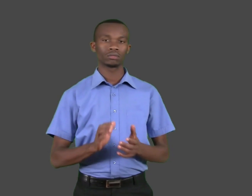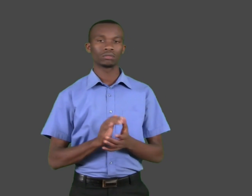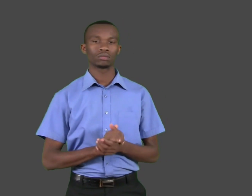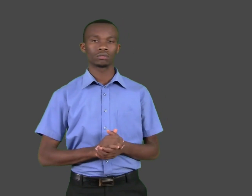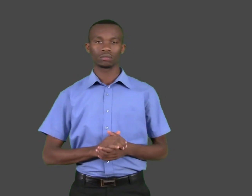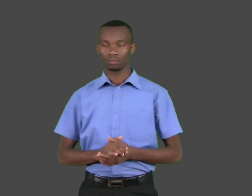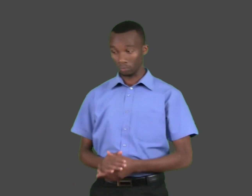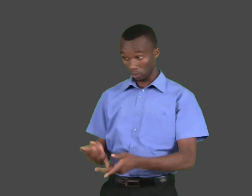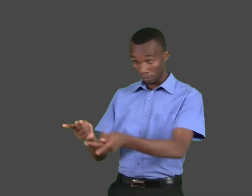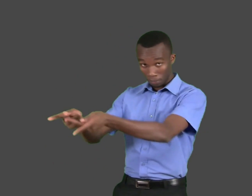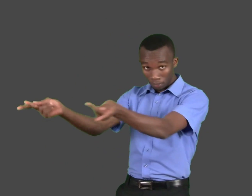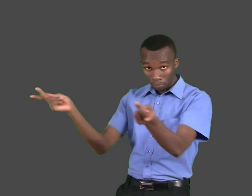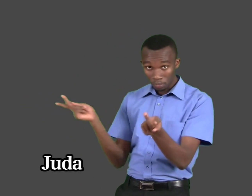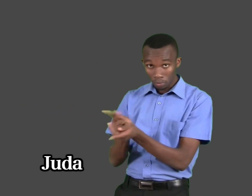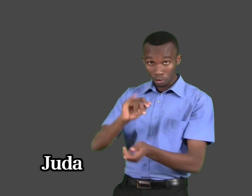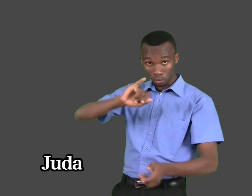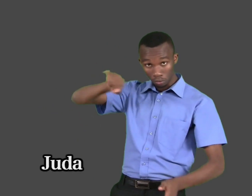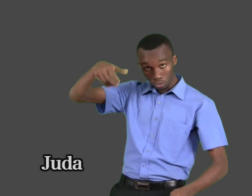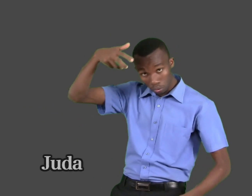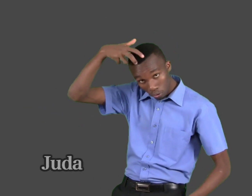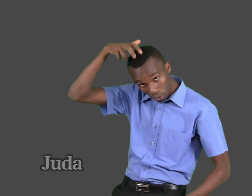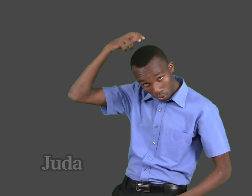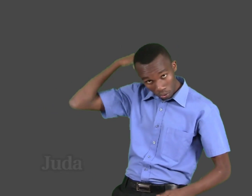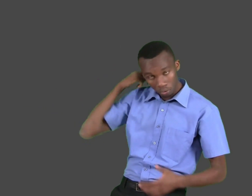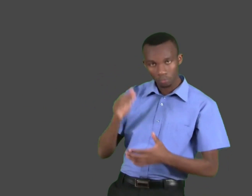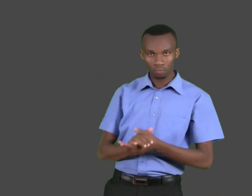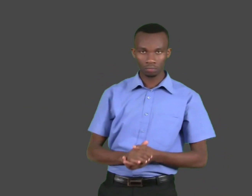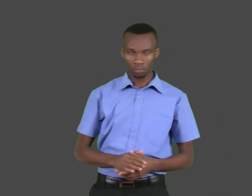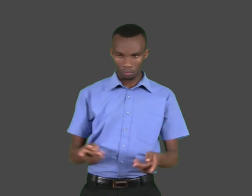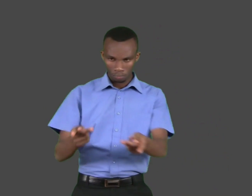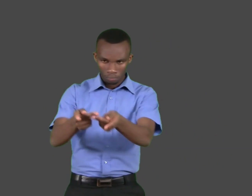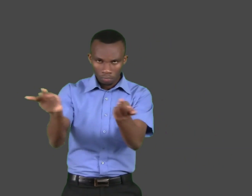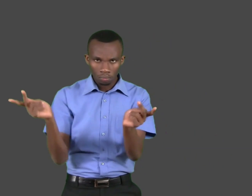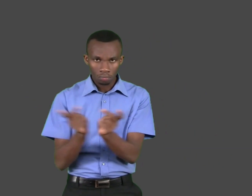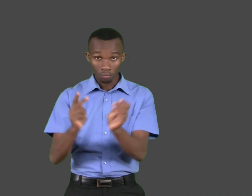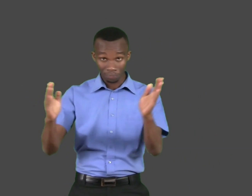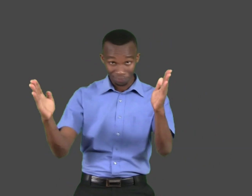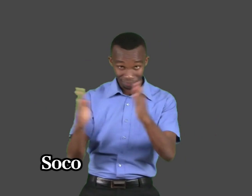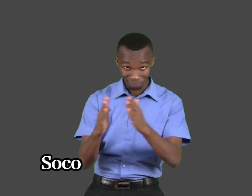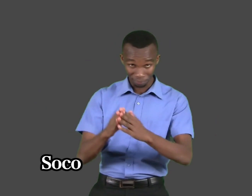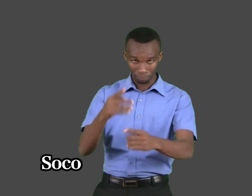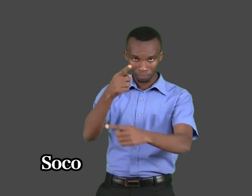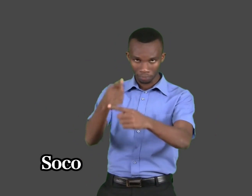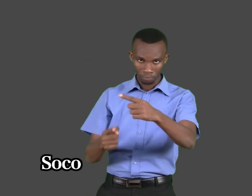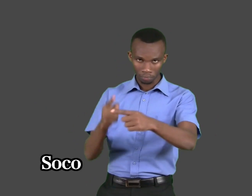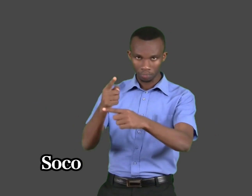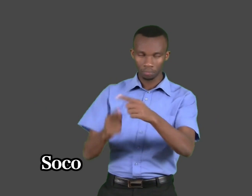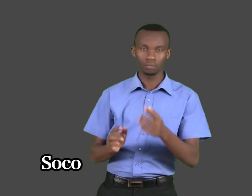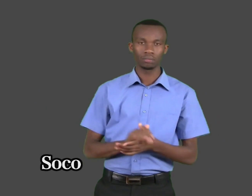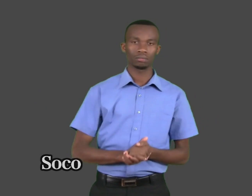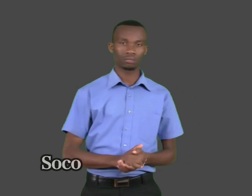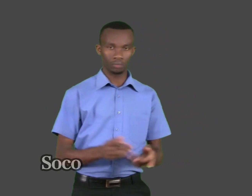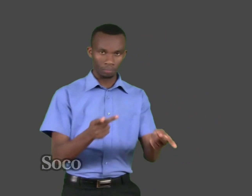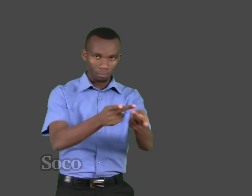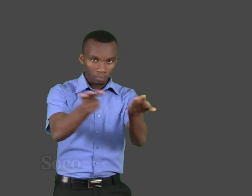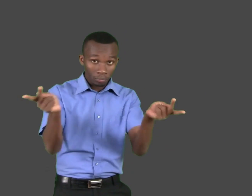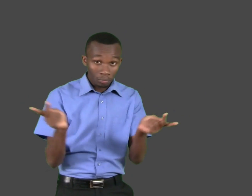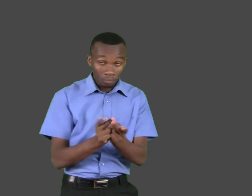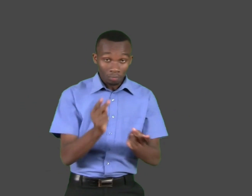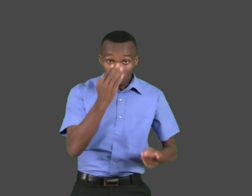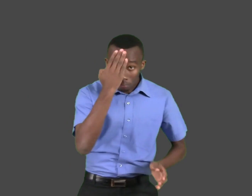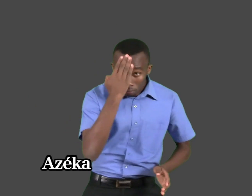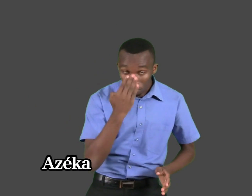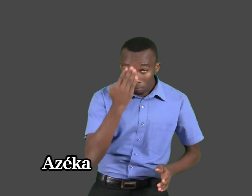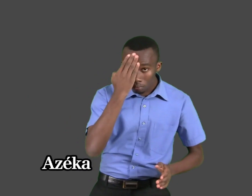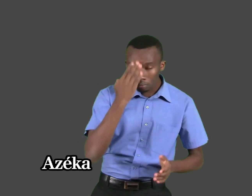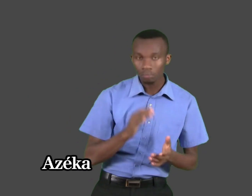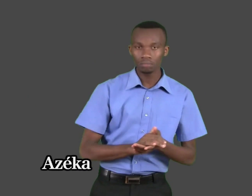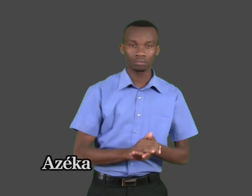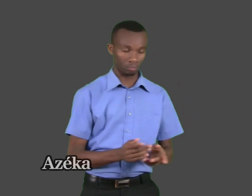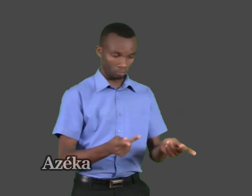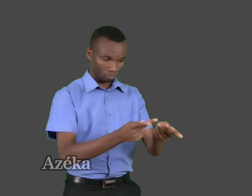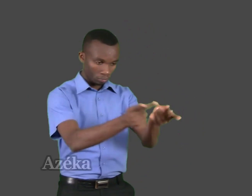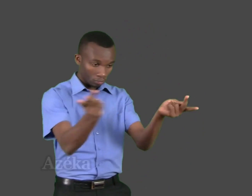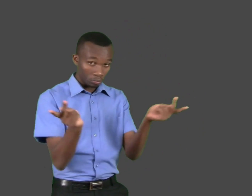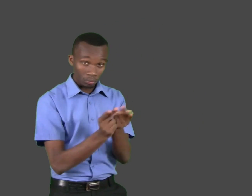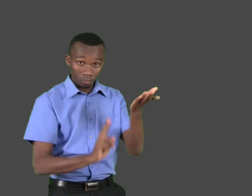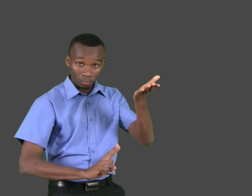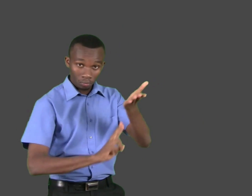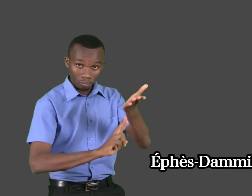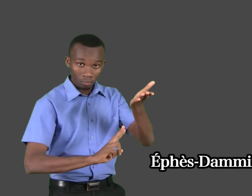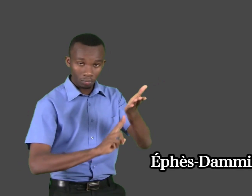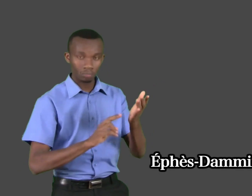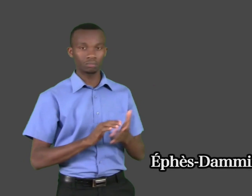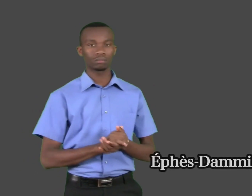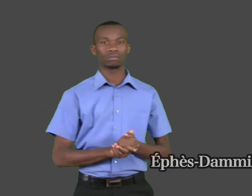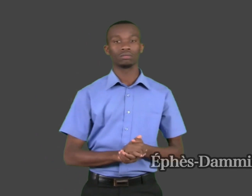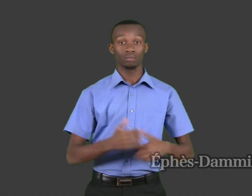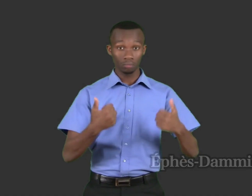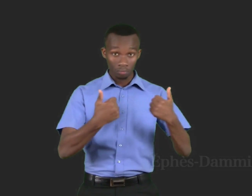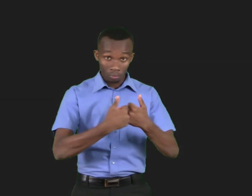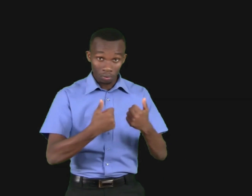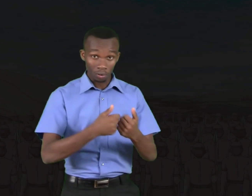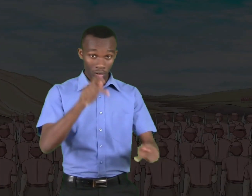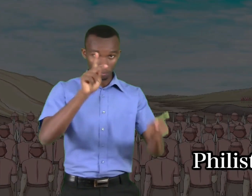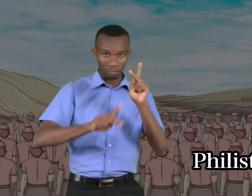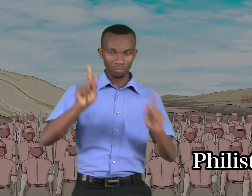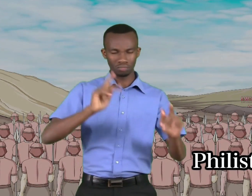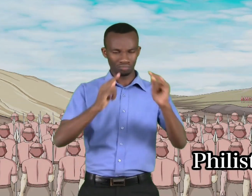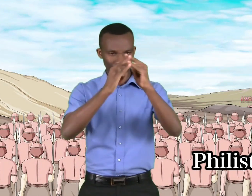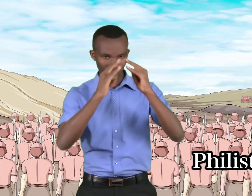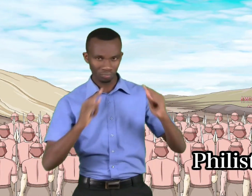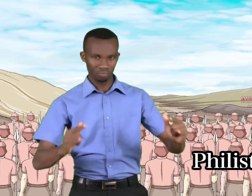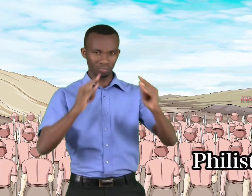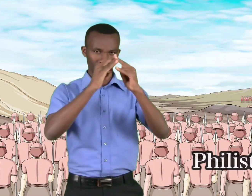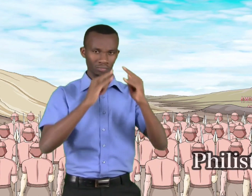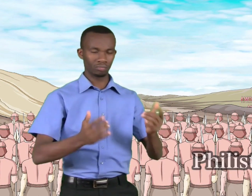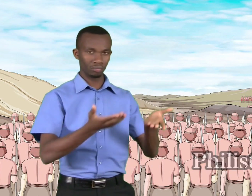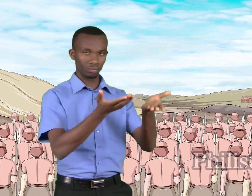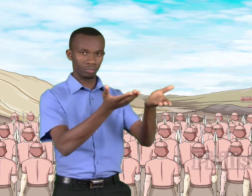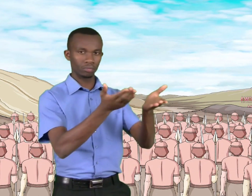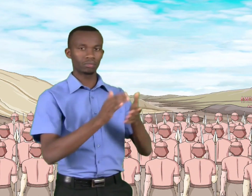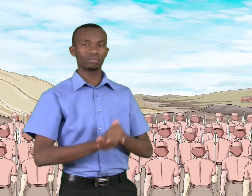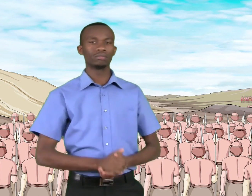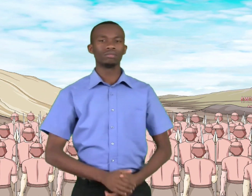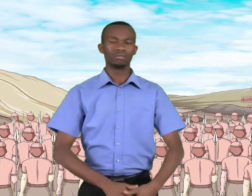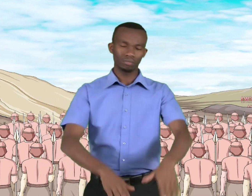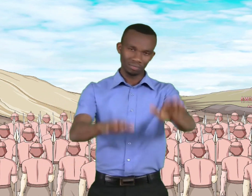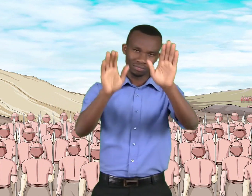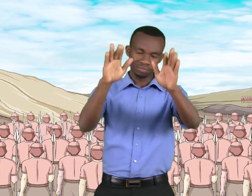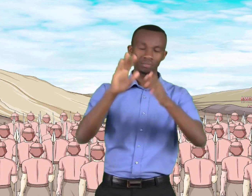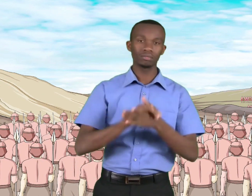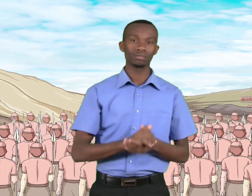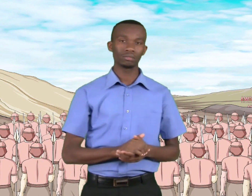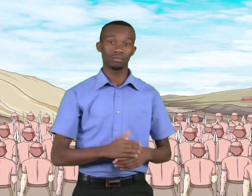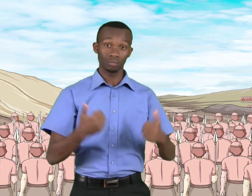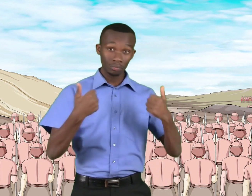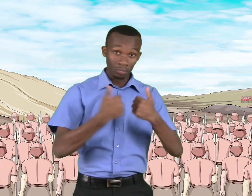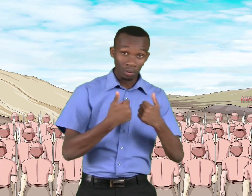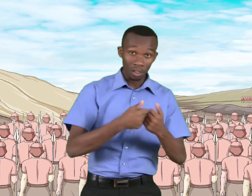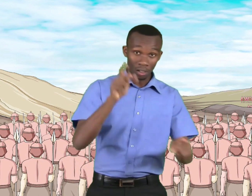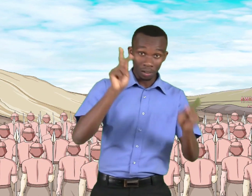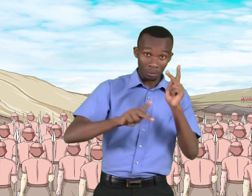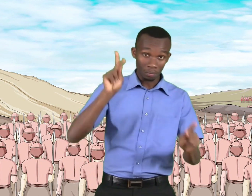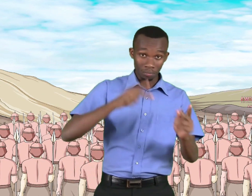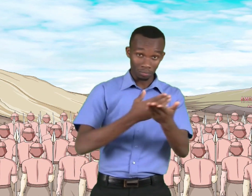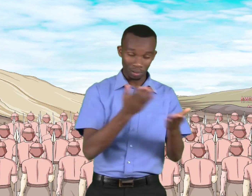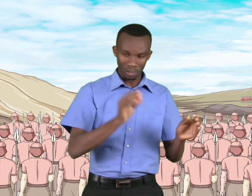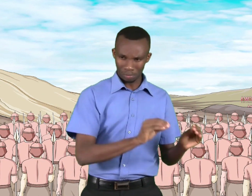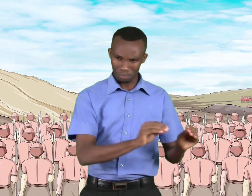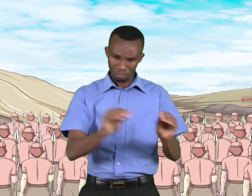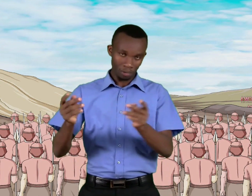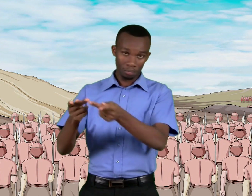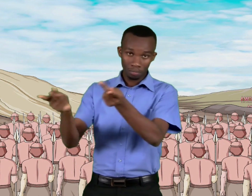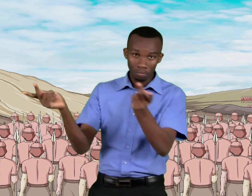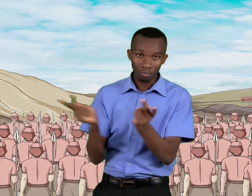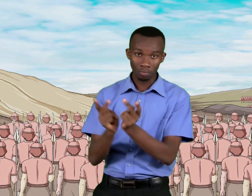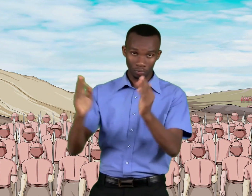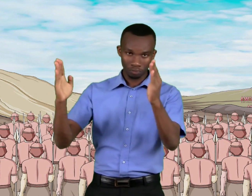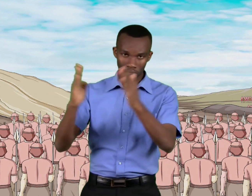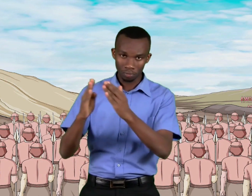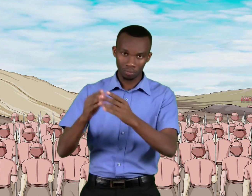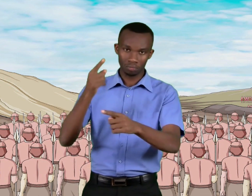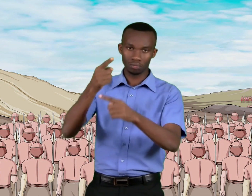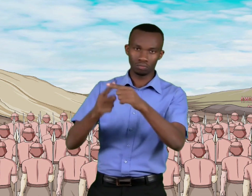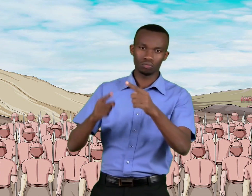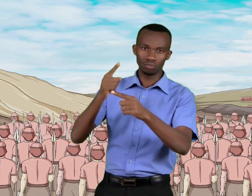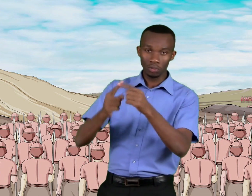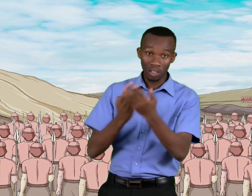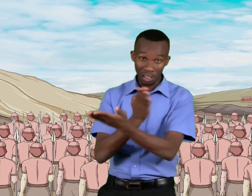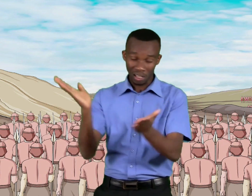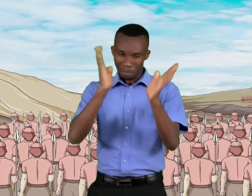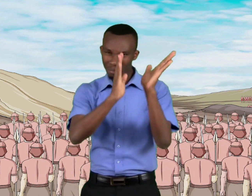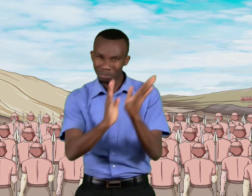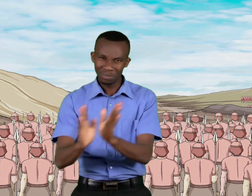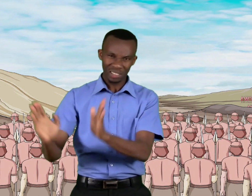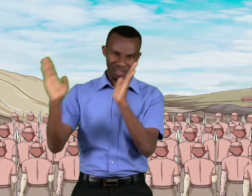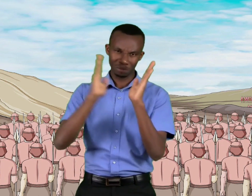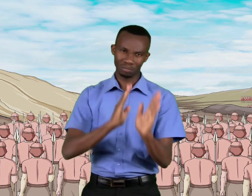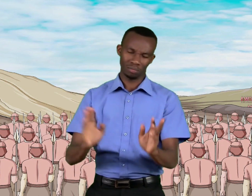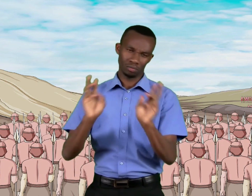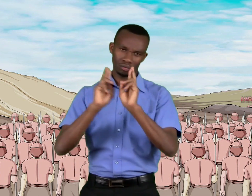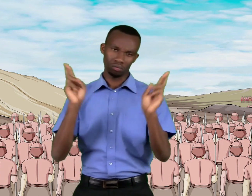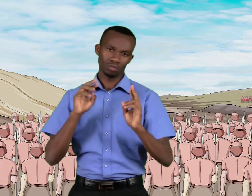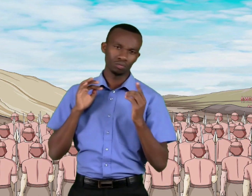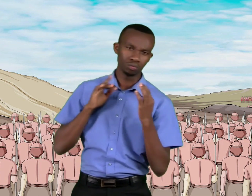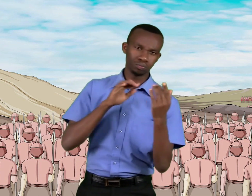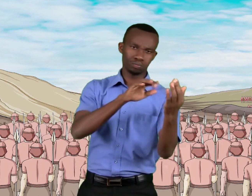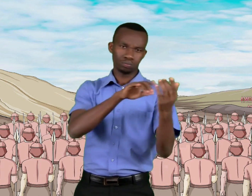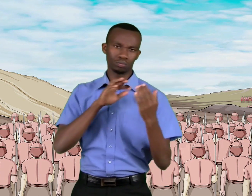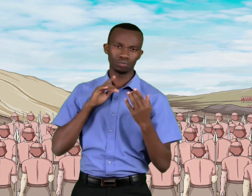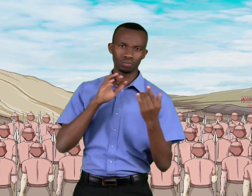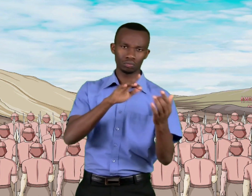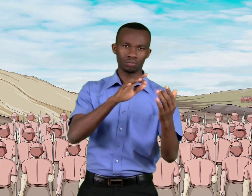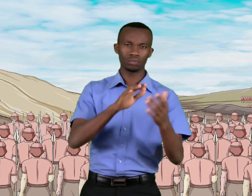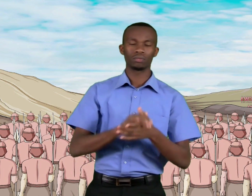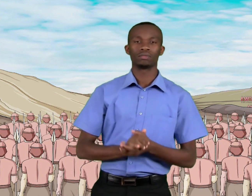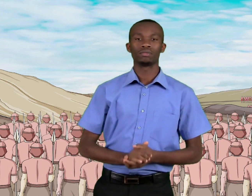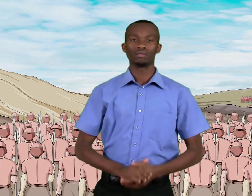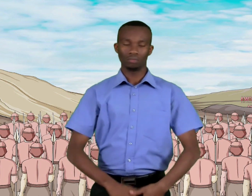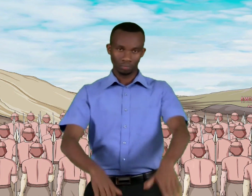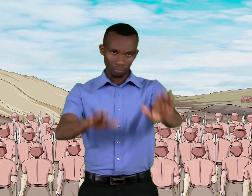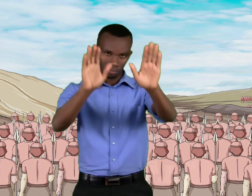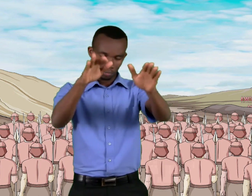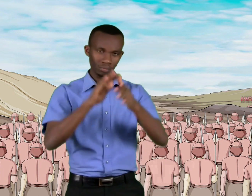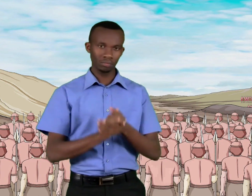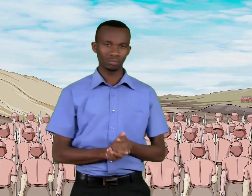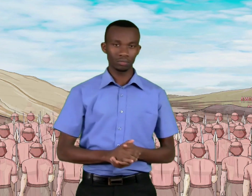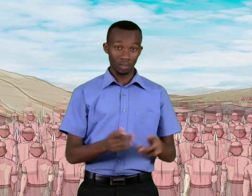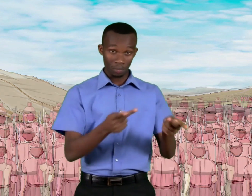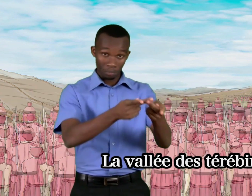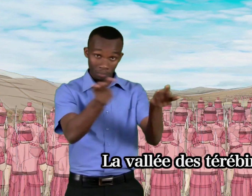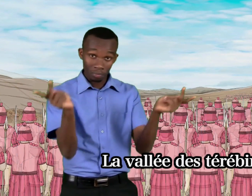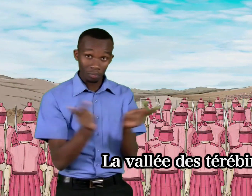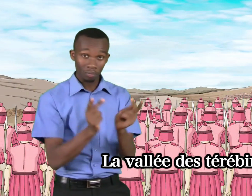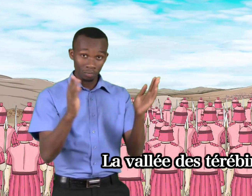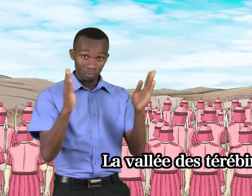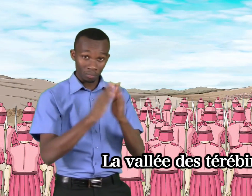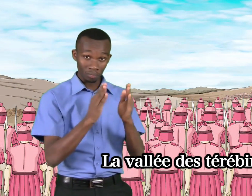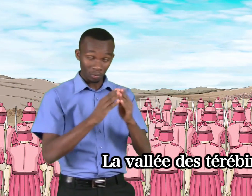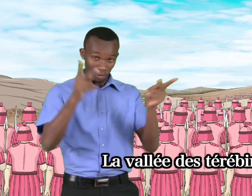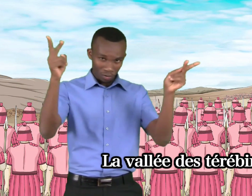Now the Philistines gathered their forces for war at Socoh in Judah, and they camped between Socoh and Azekah in Ephes-dammim.